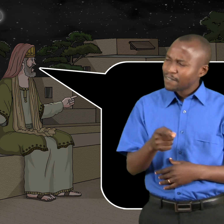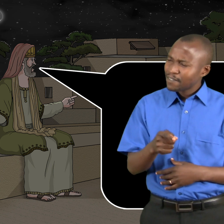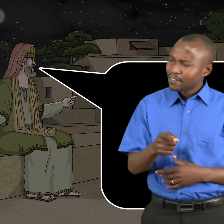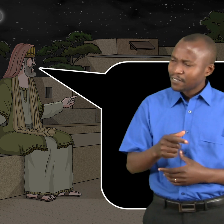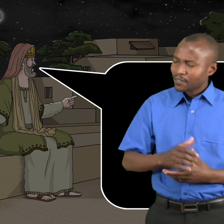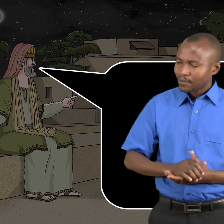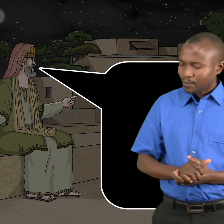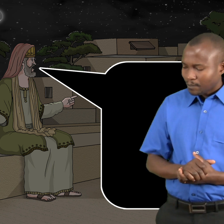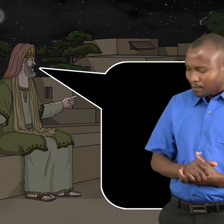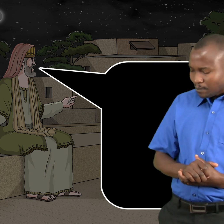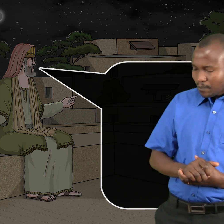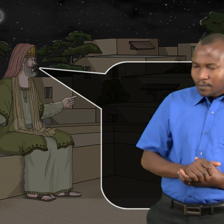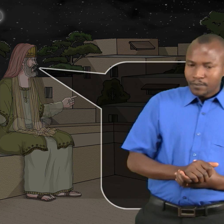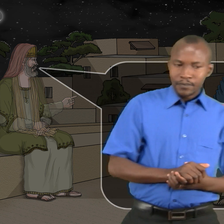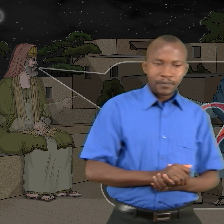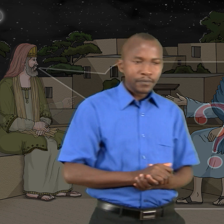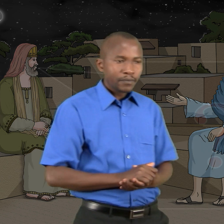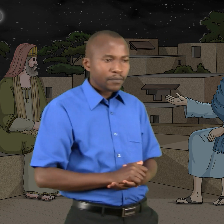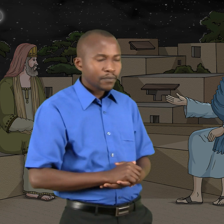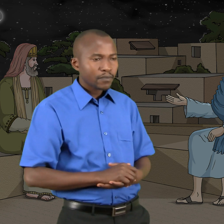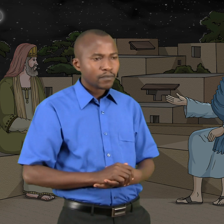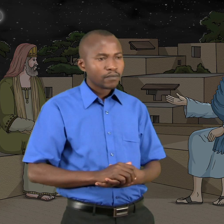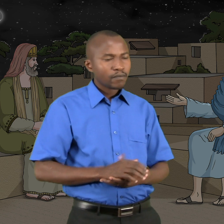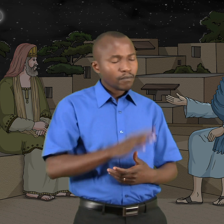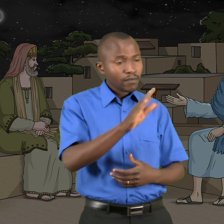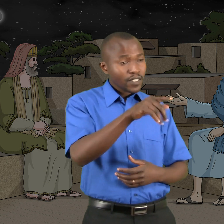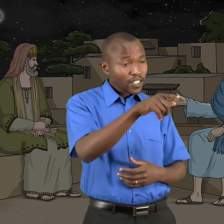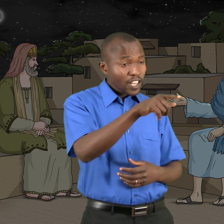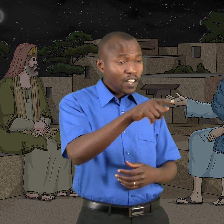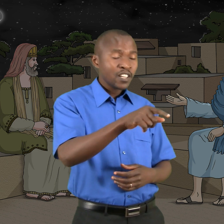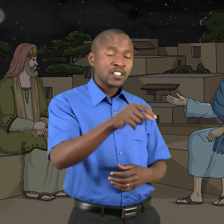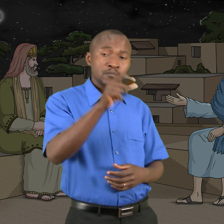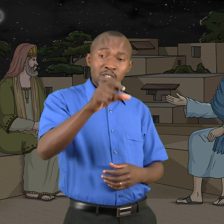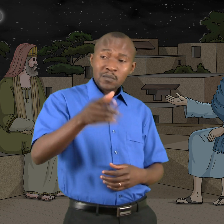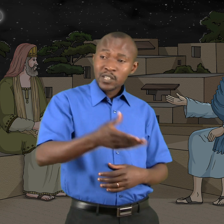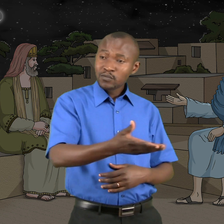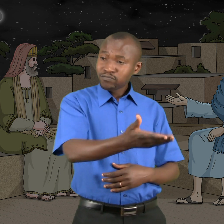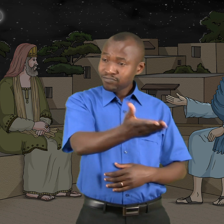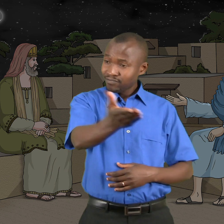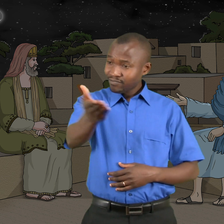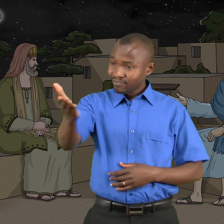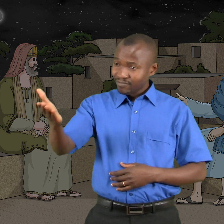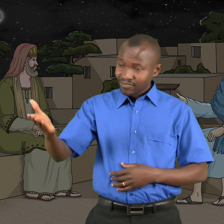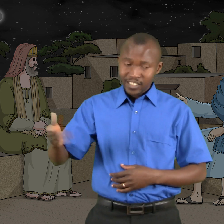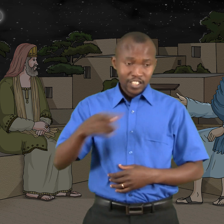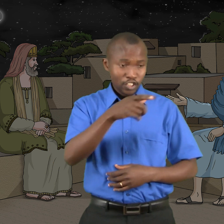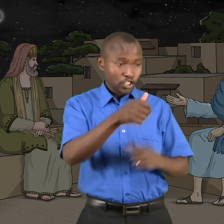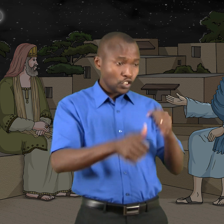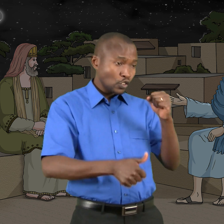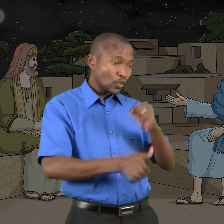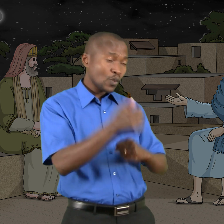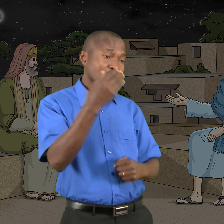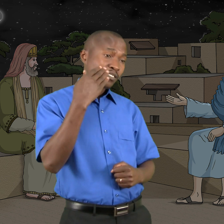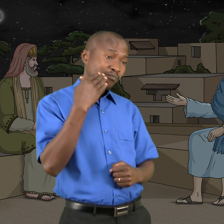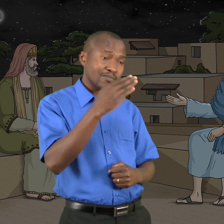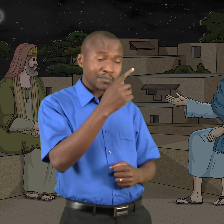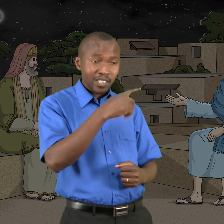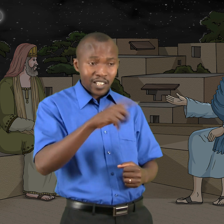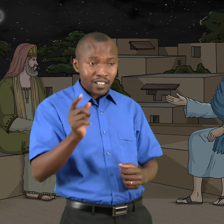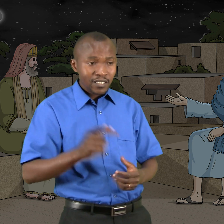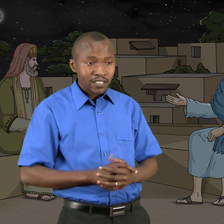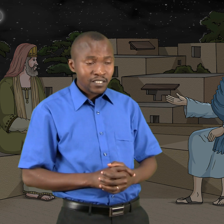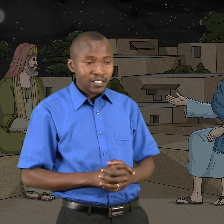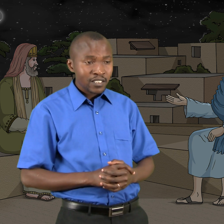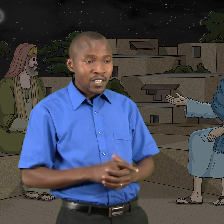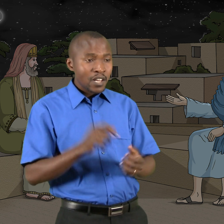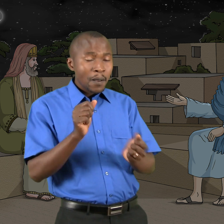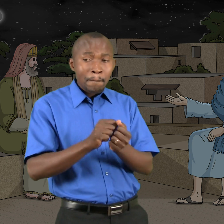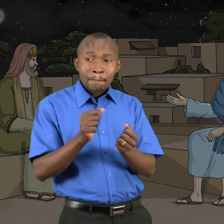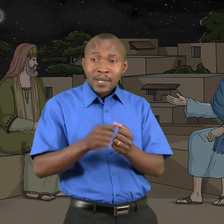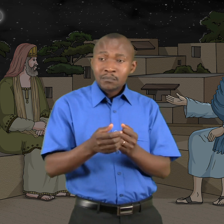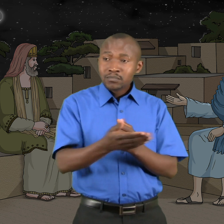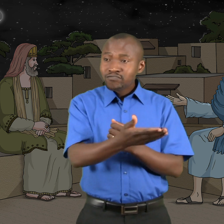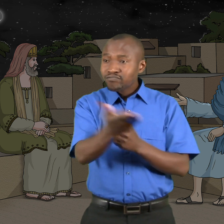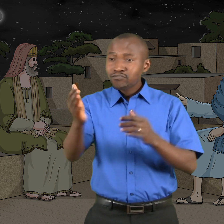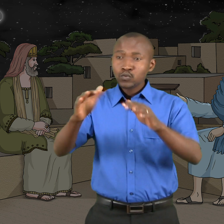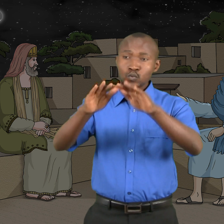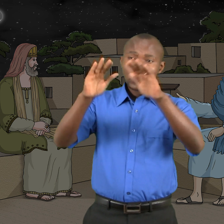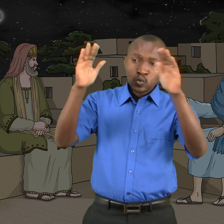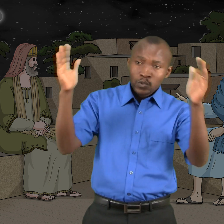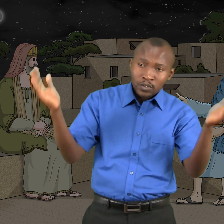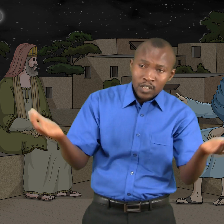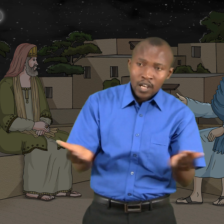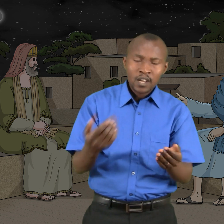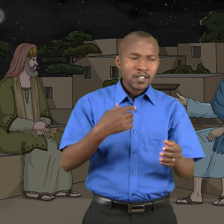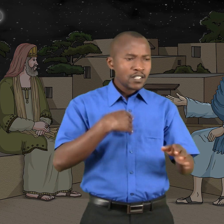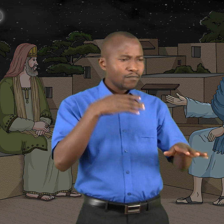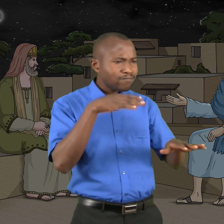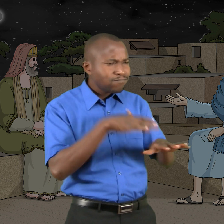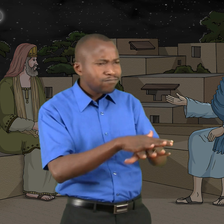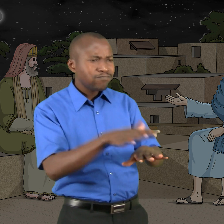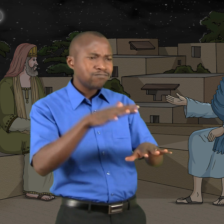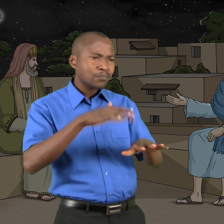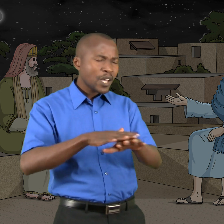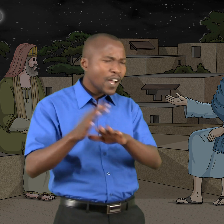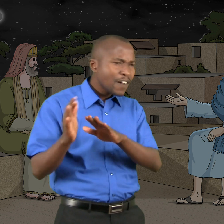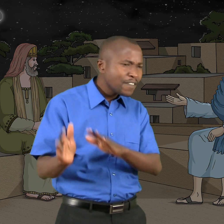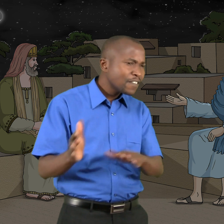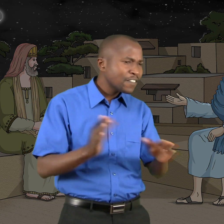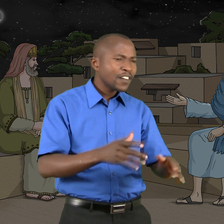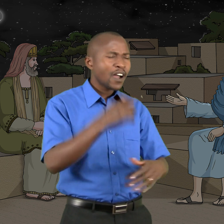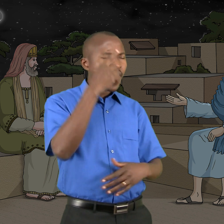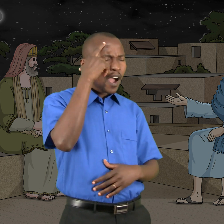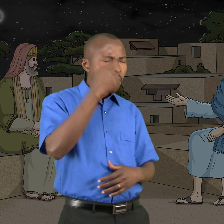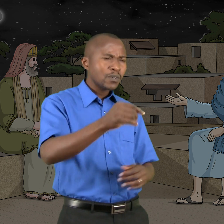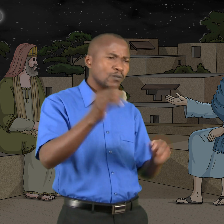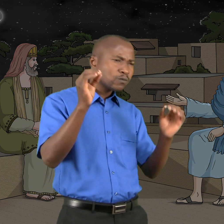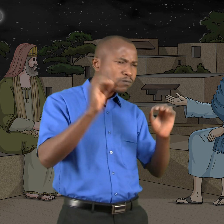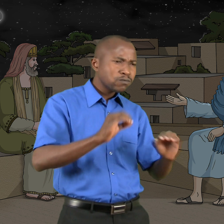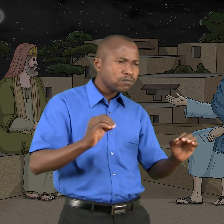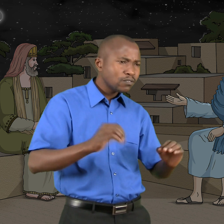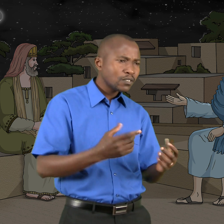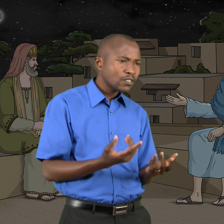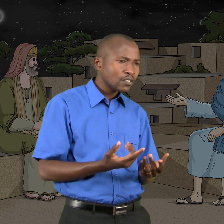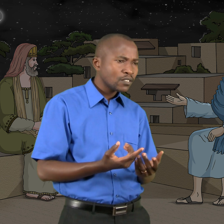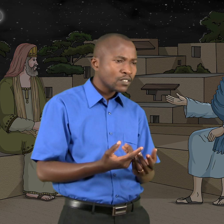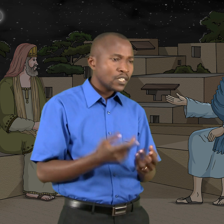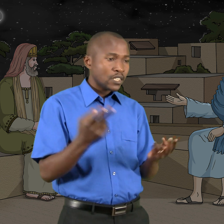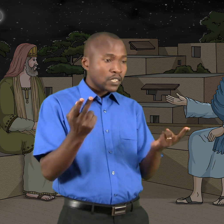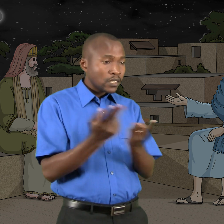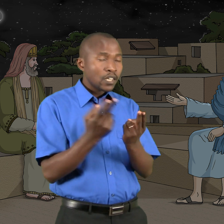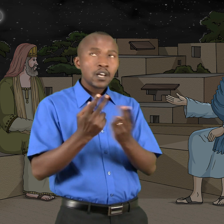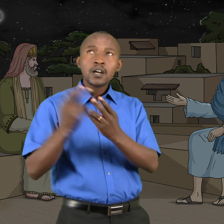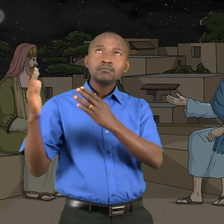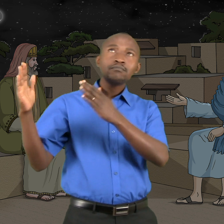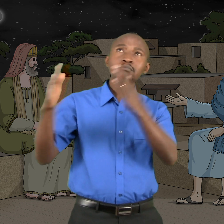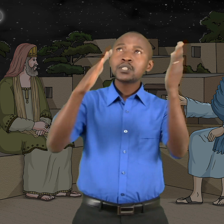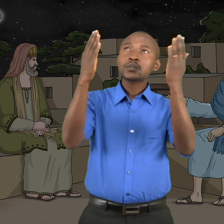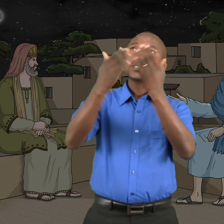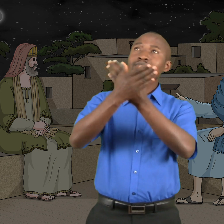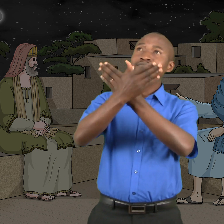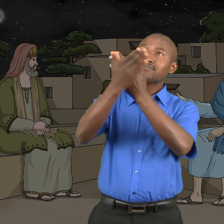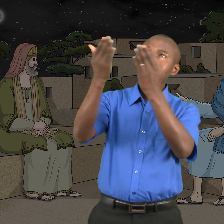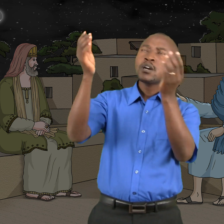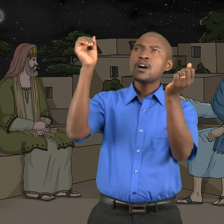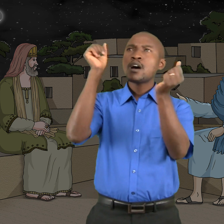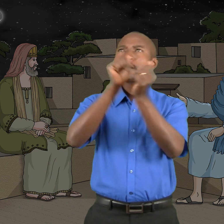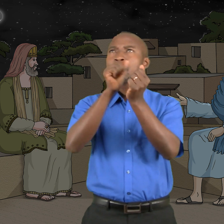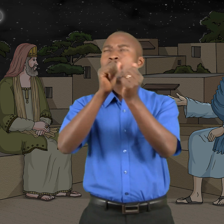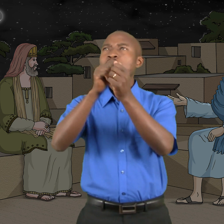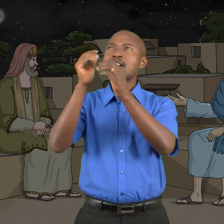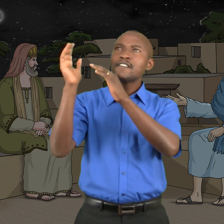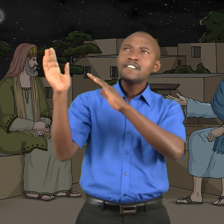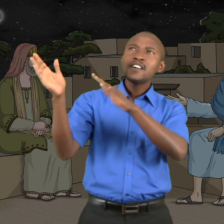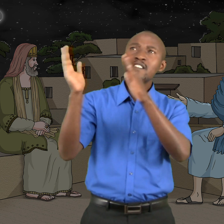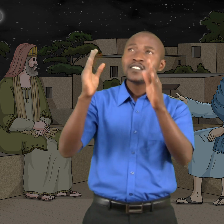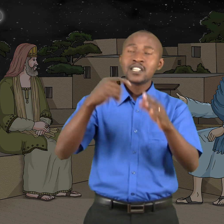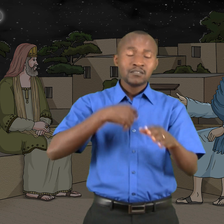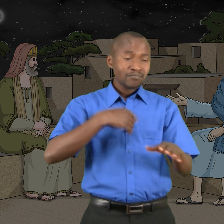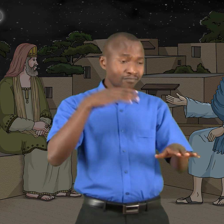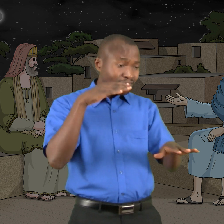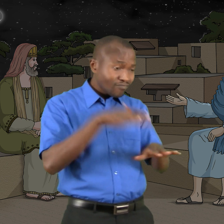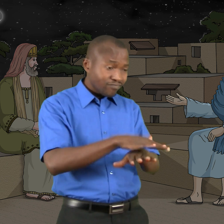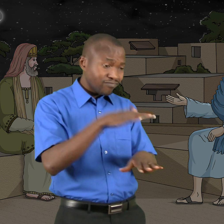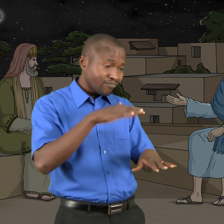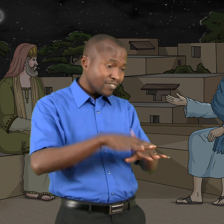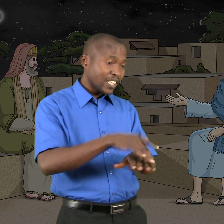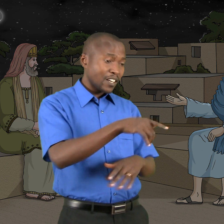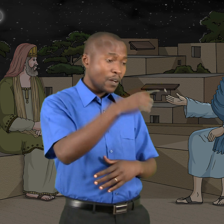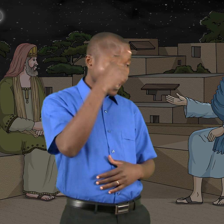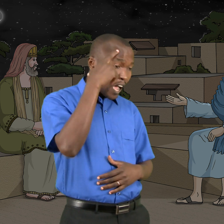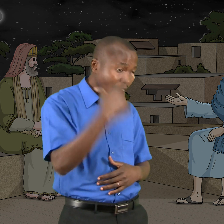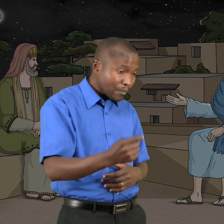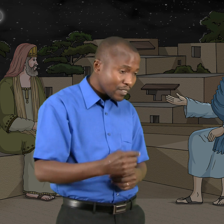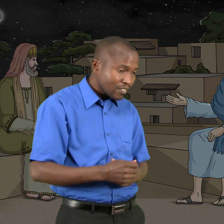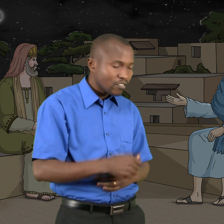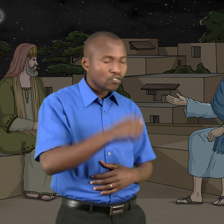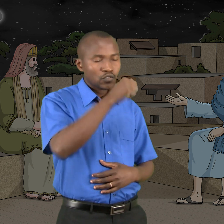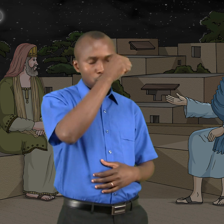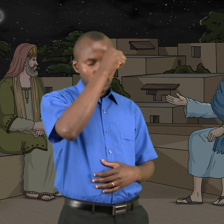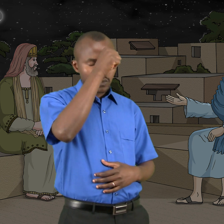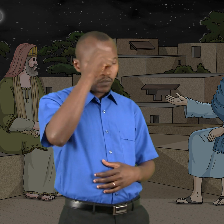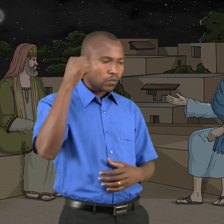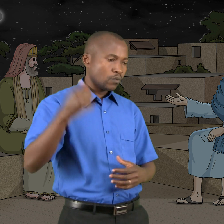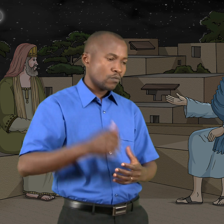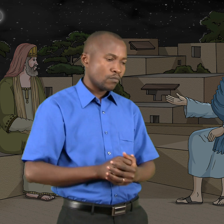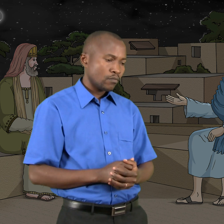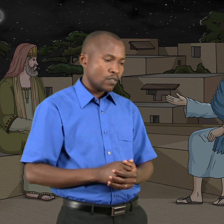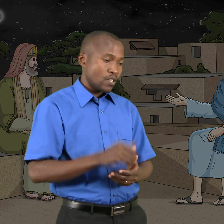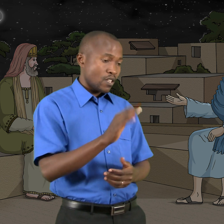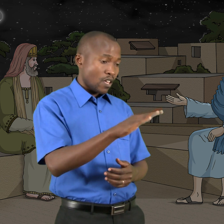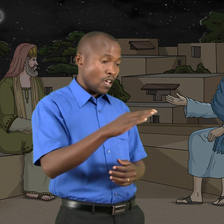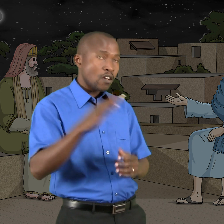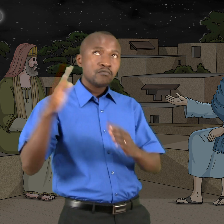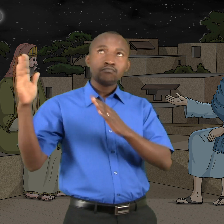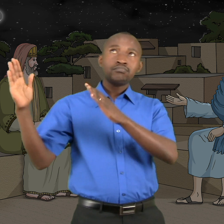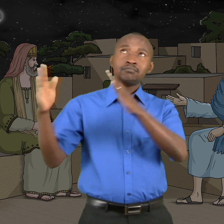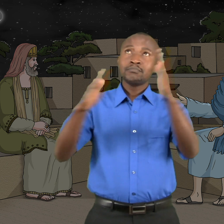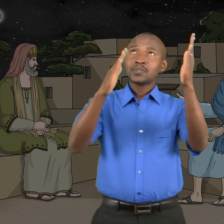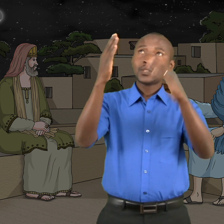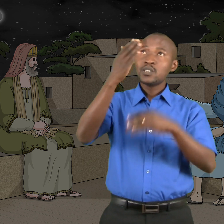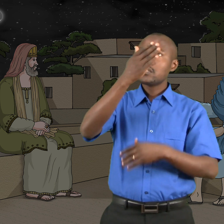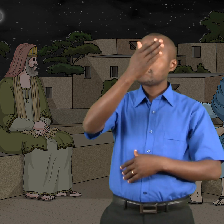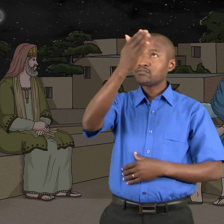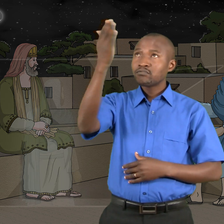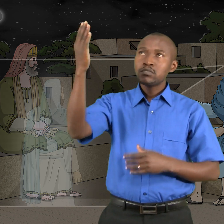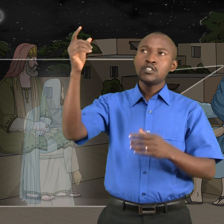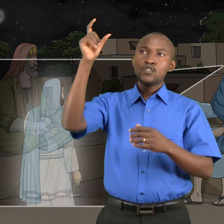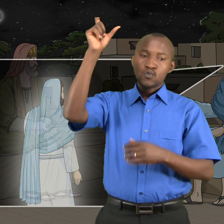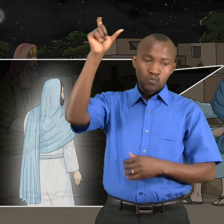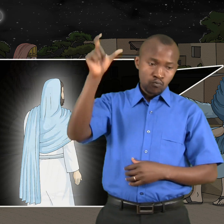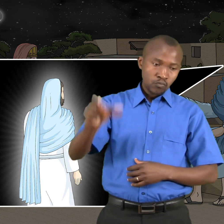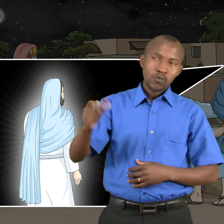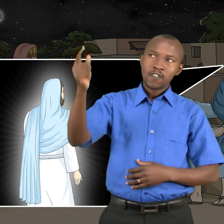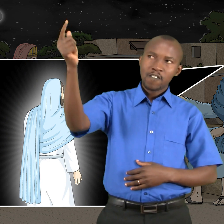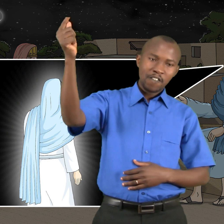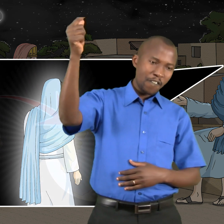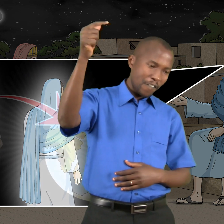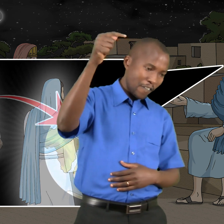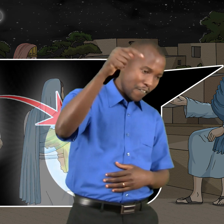“You are Israel’s teacher,” said Jesus, “and you do not understand these things? Truly, truly, I tell you, we speak of what we know, and we testify to what we have seen, and yet you people do not accept our testimony. If I have told you about earthly things and you do not believe, how will you believe if I tell you about heavenly things?